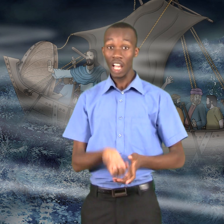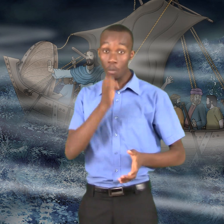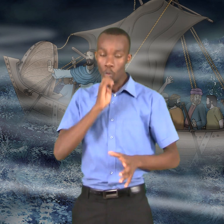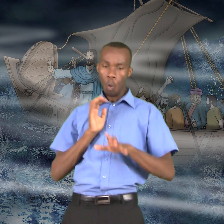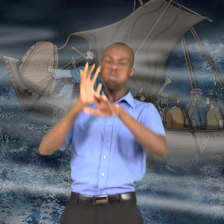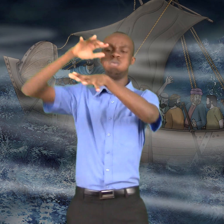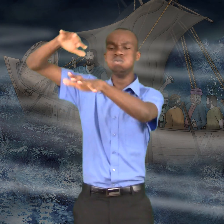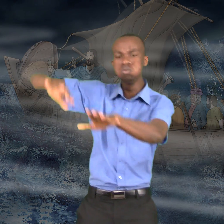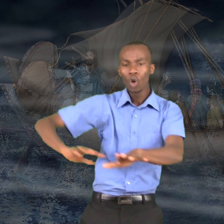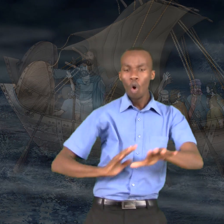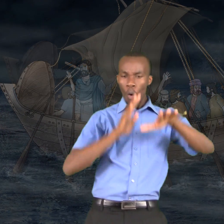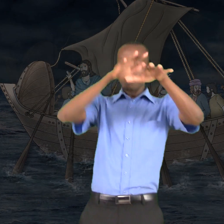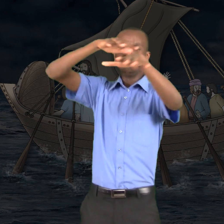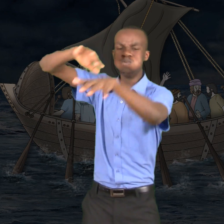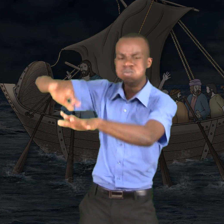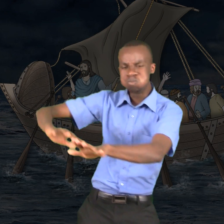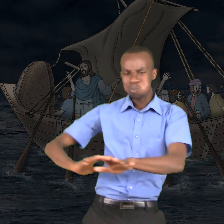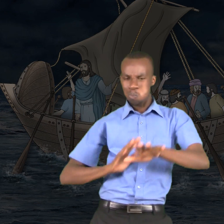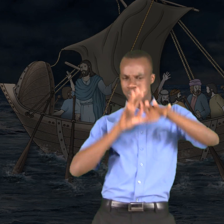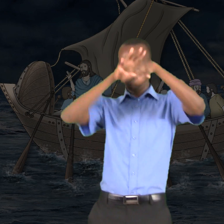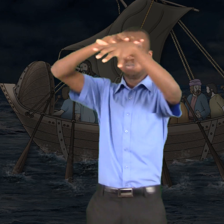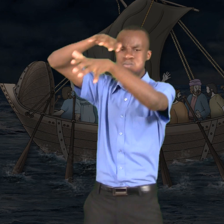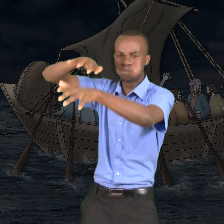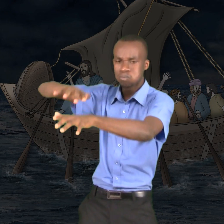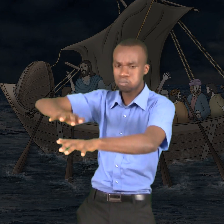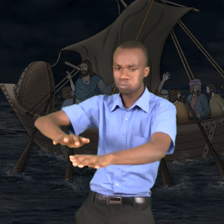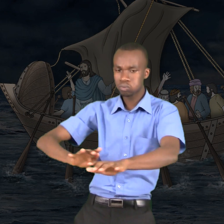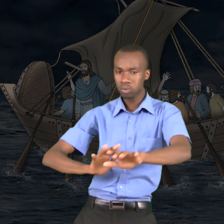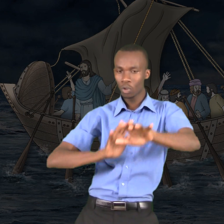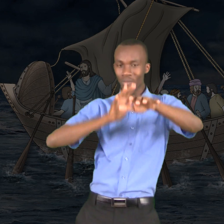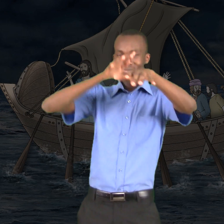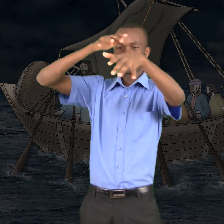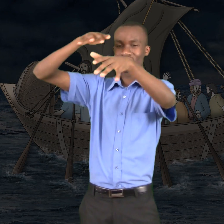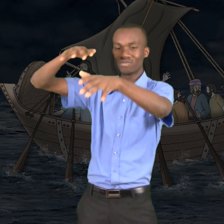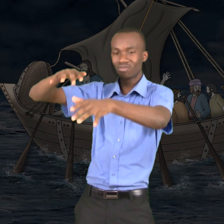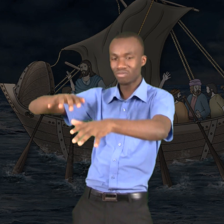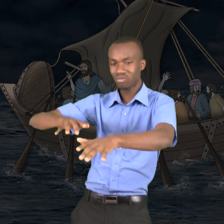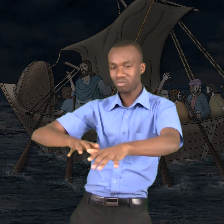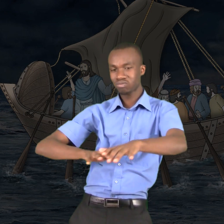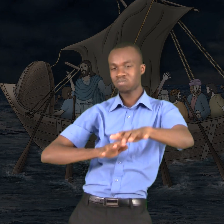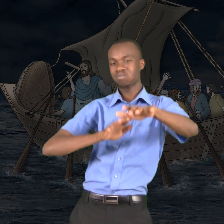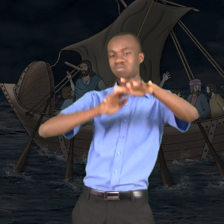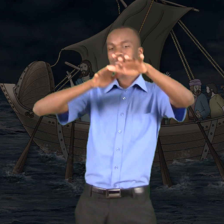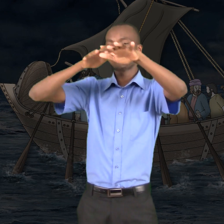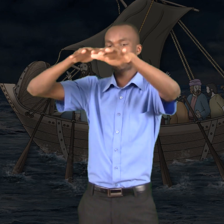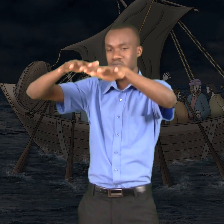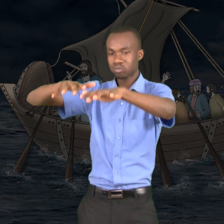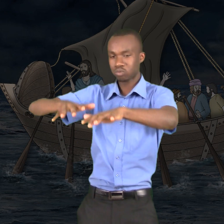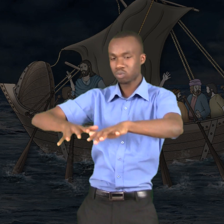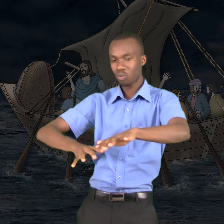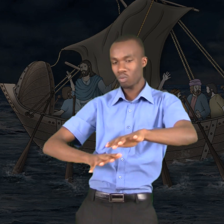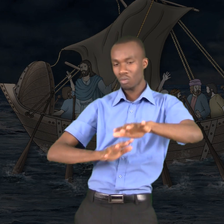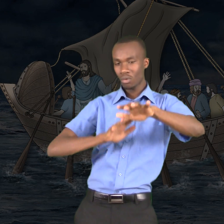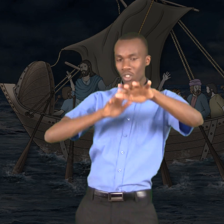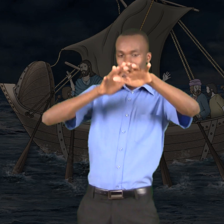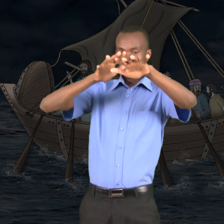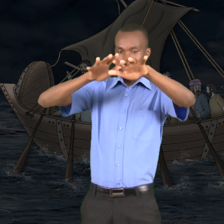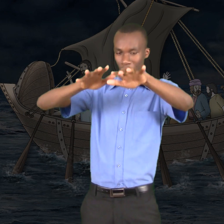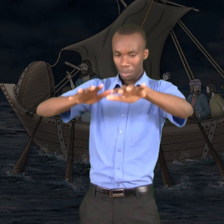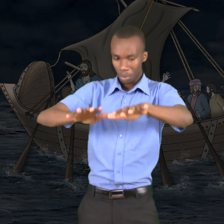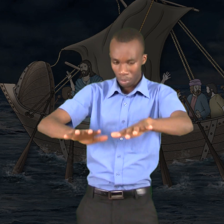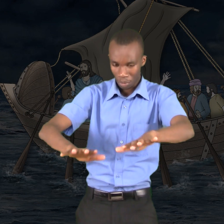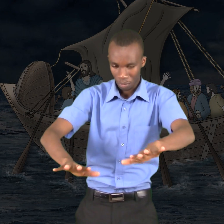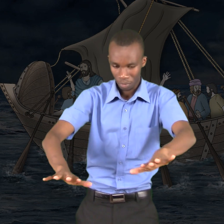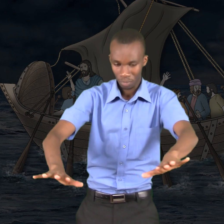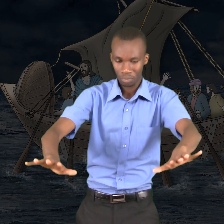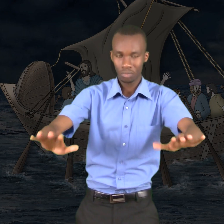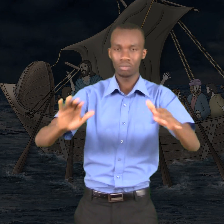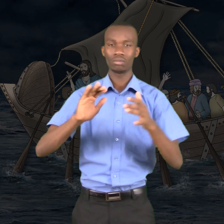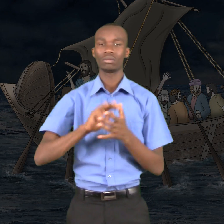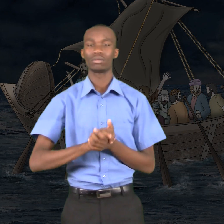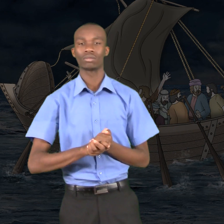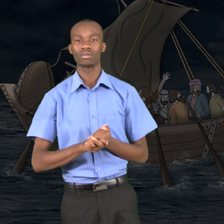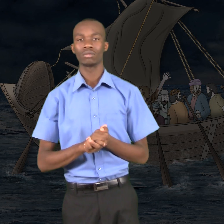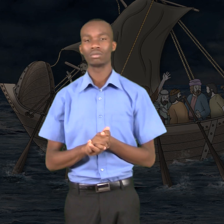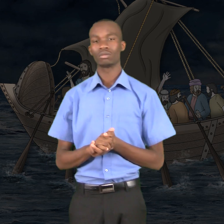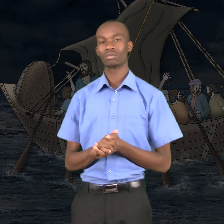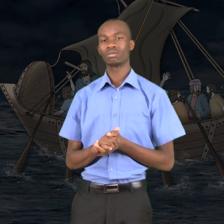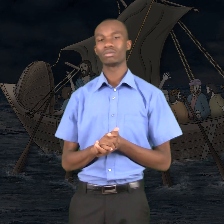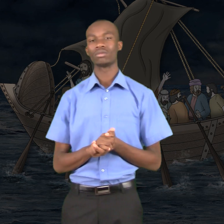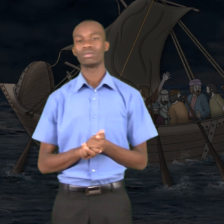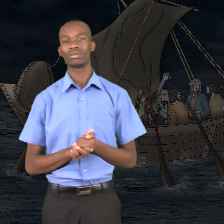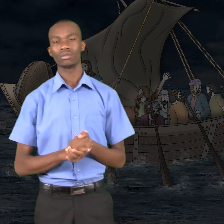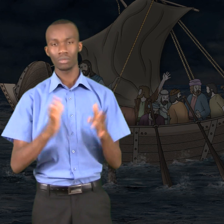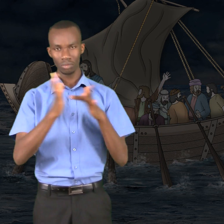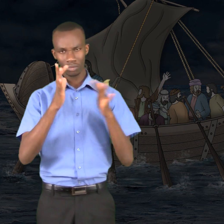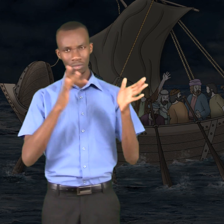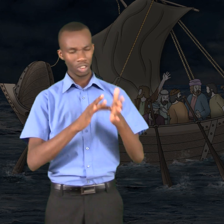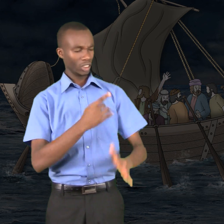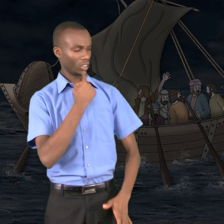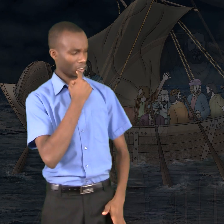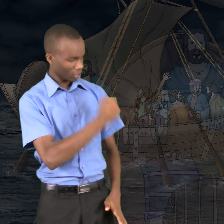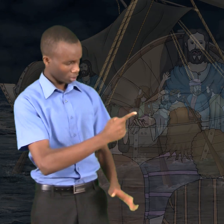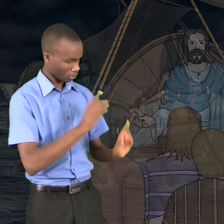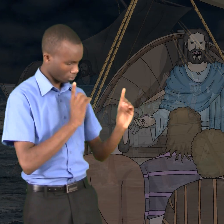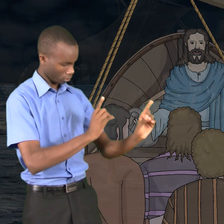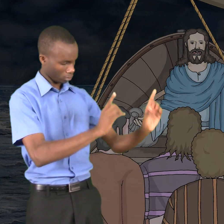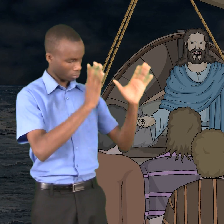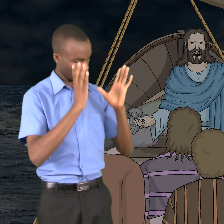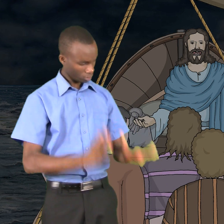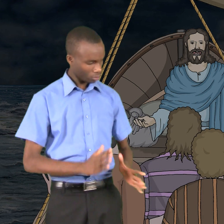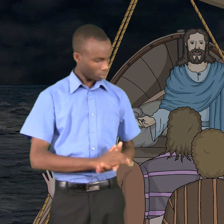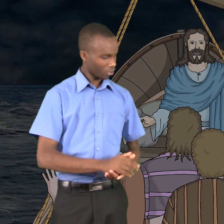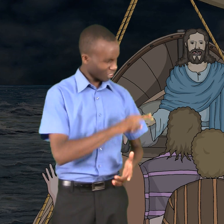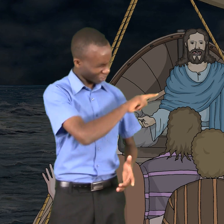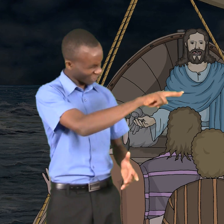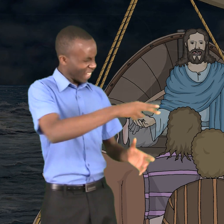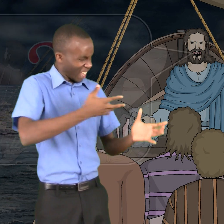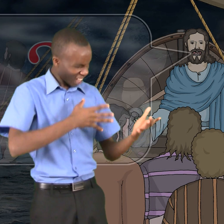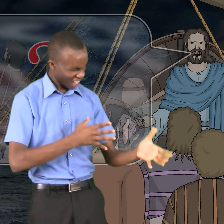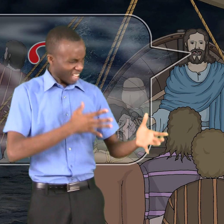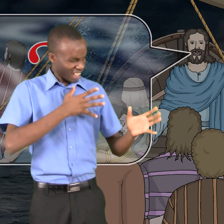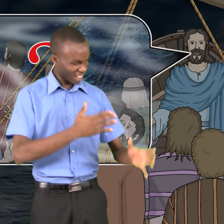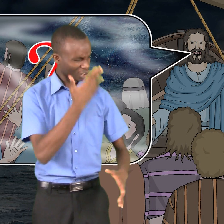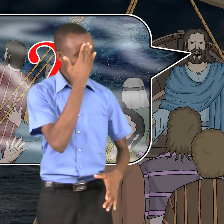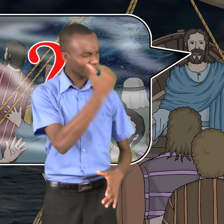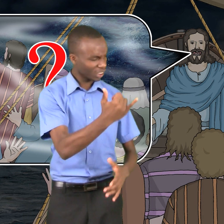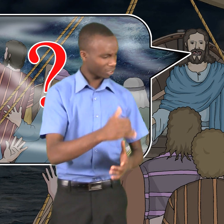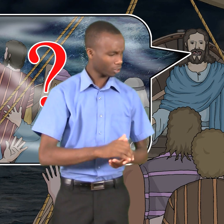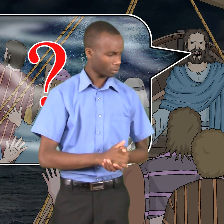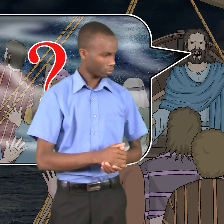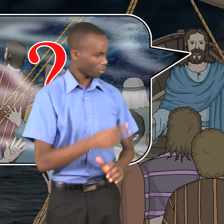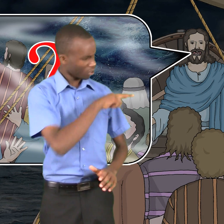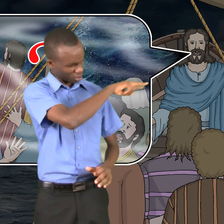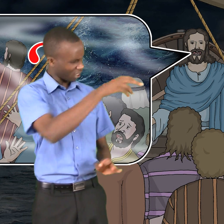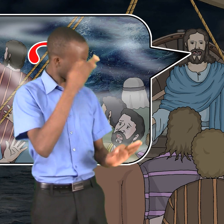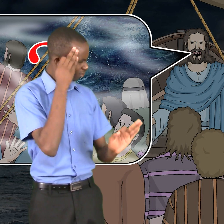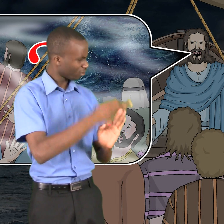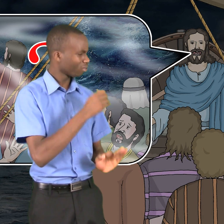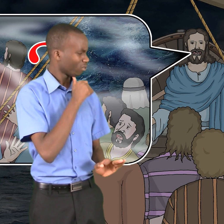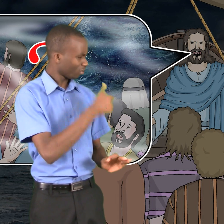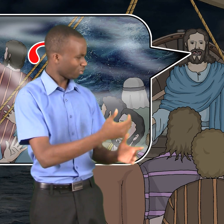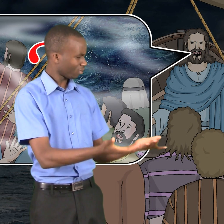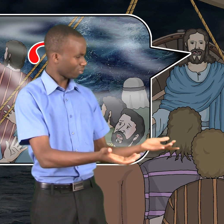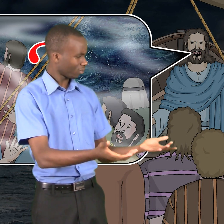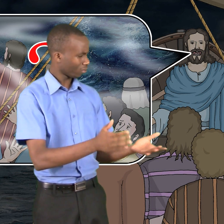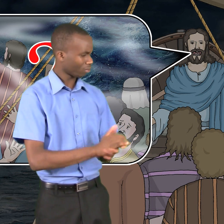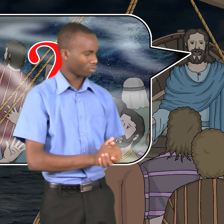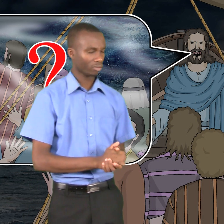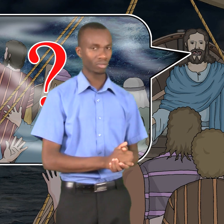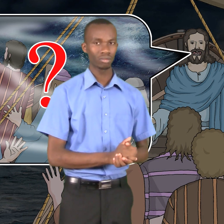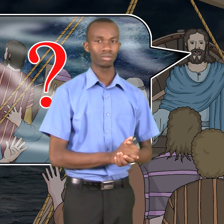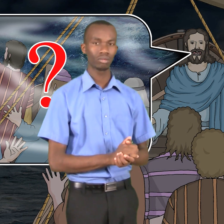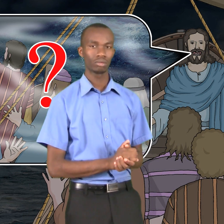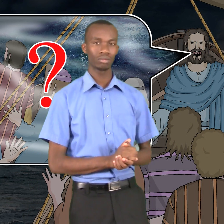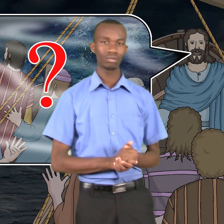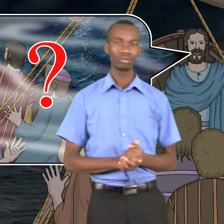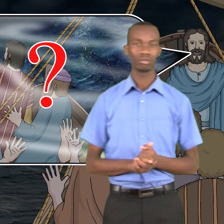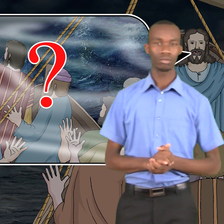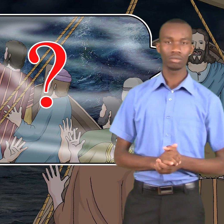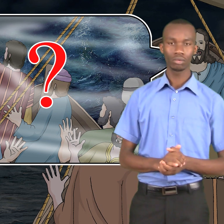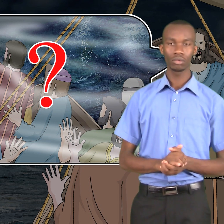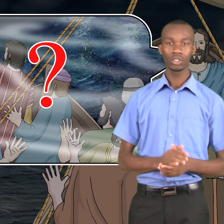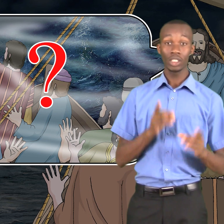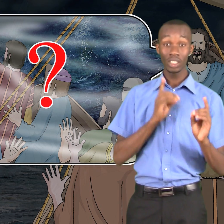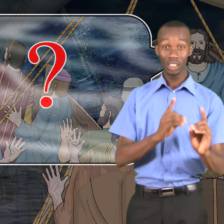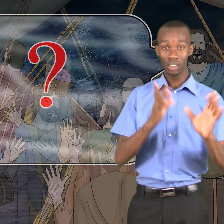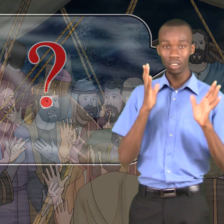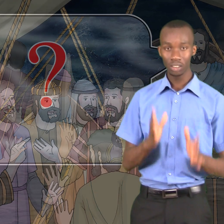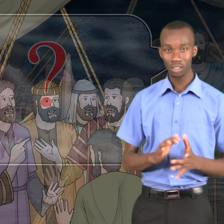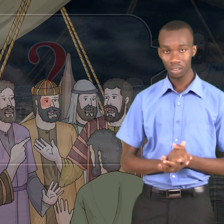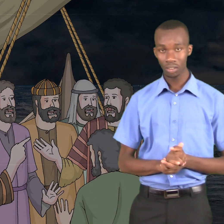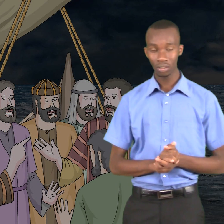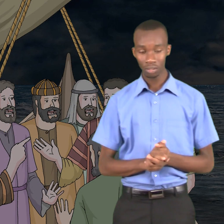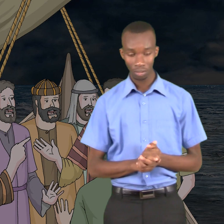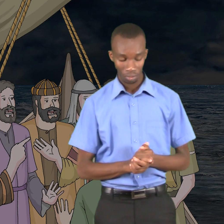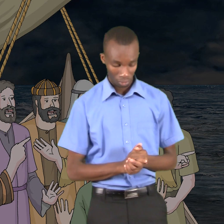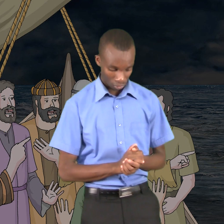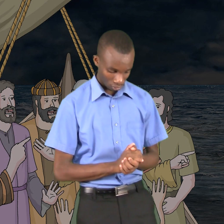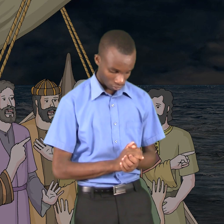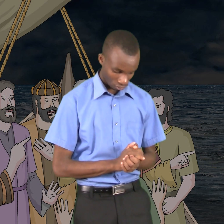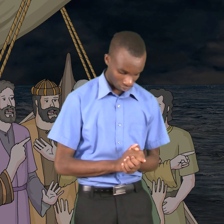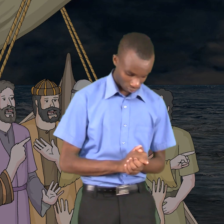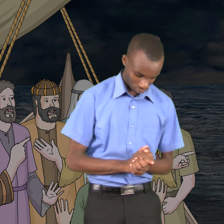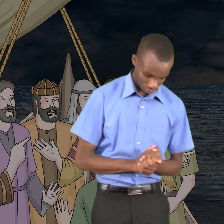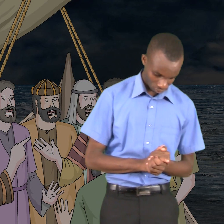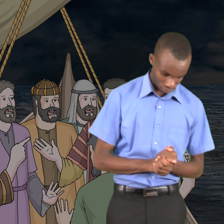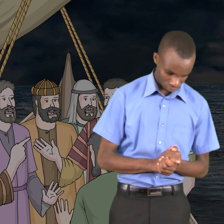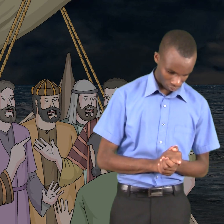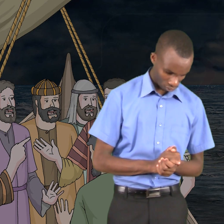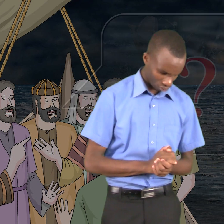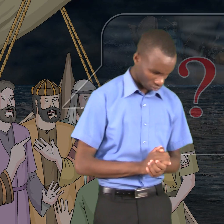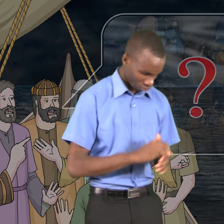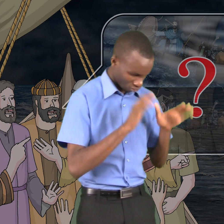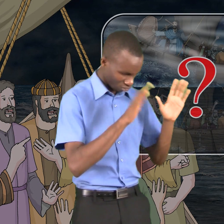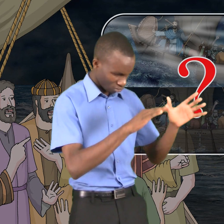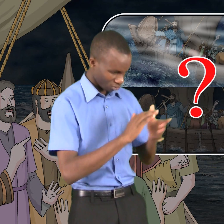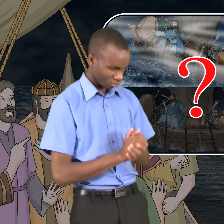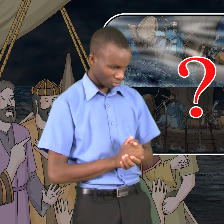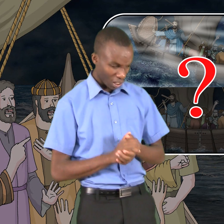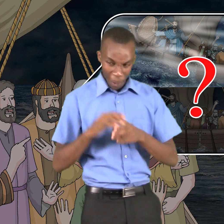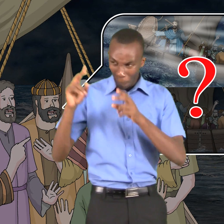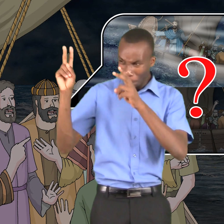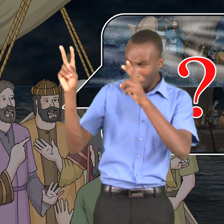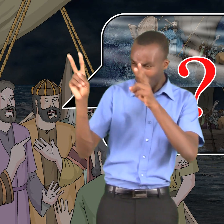And the wind died down, and it was perfectly calm. “Why are you so afraid?” He asked. “Do you still have no faith?”